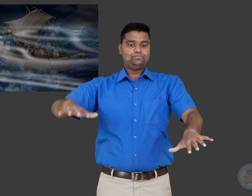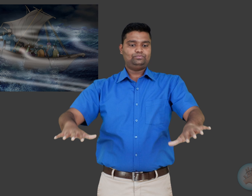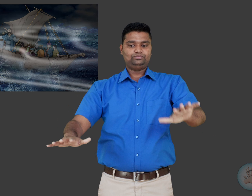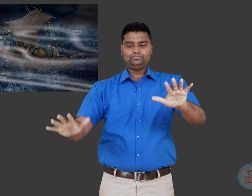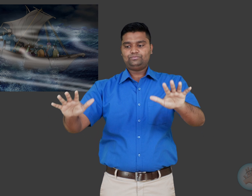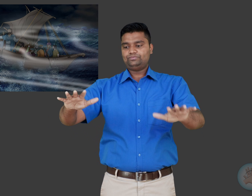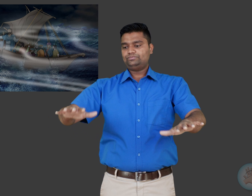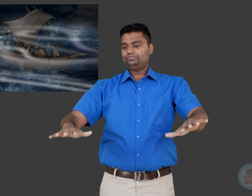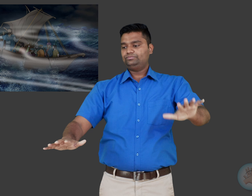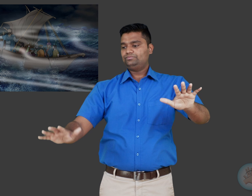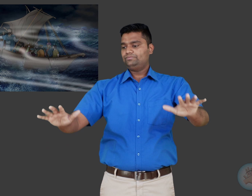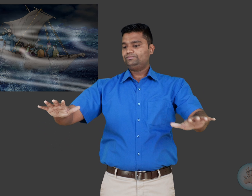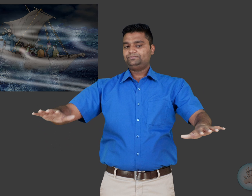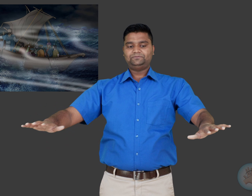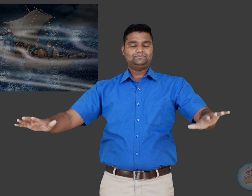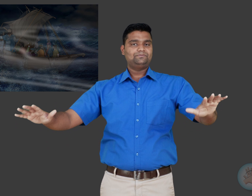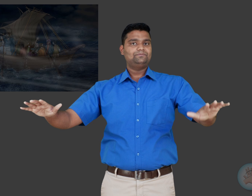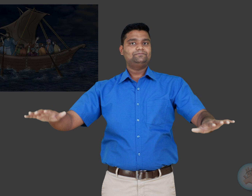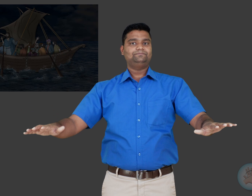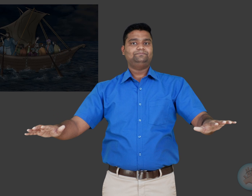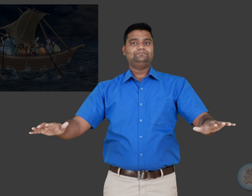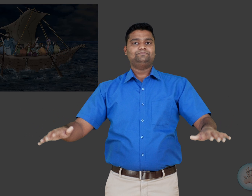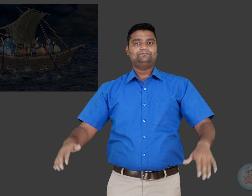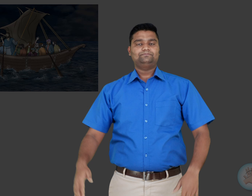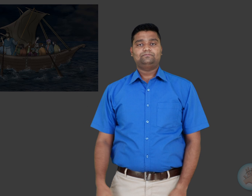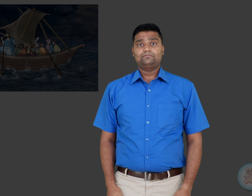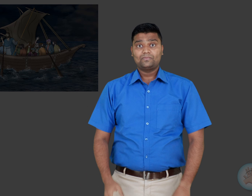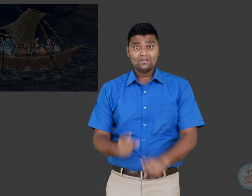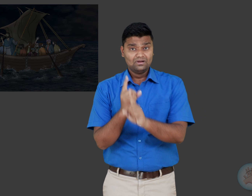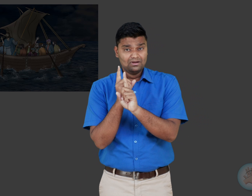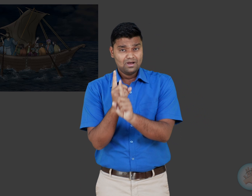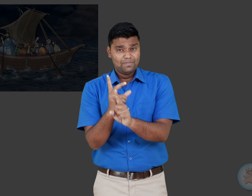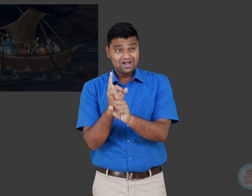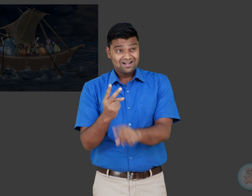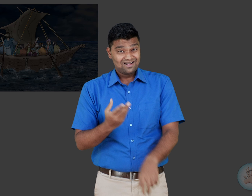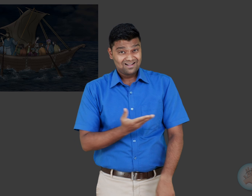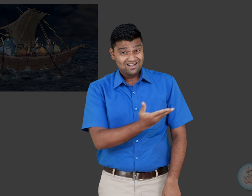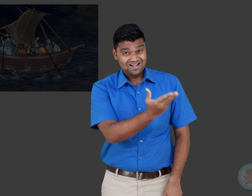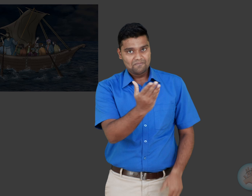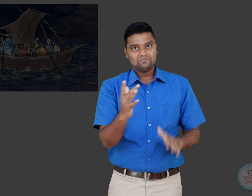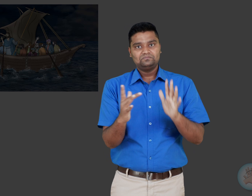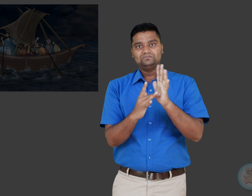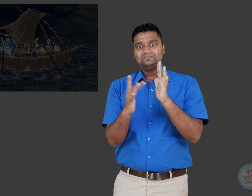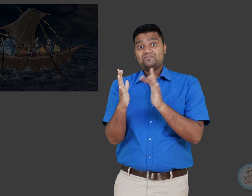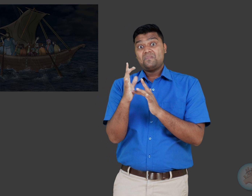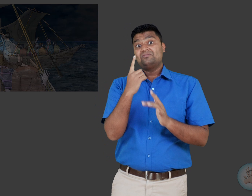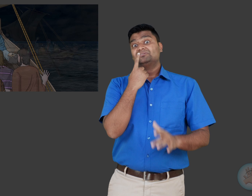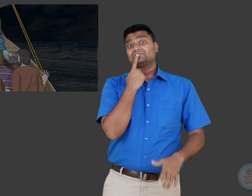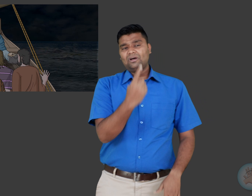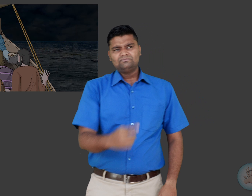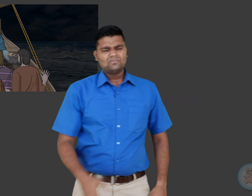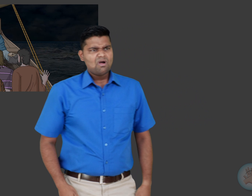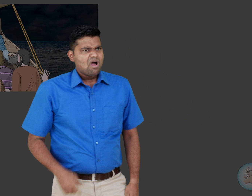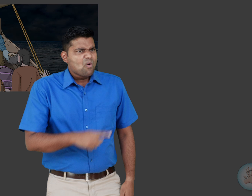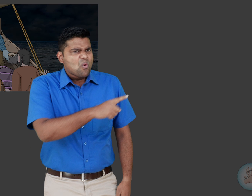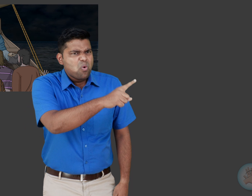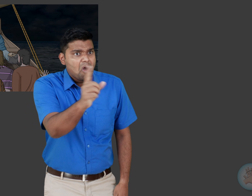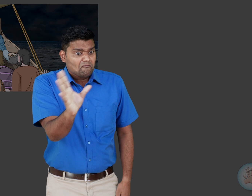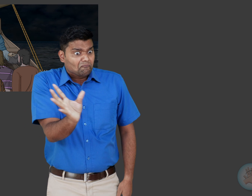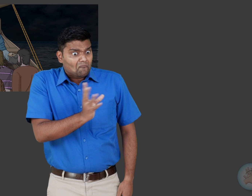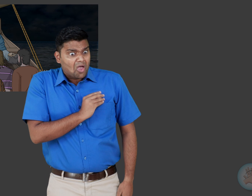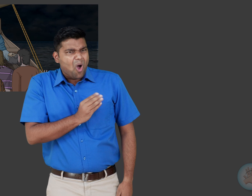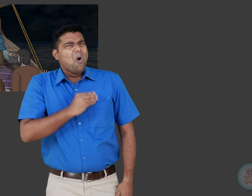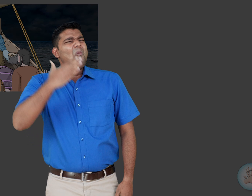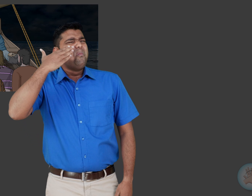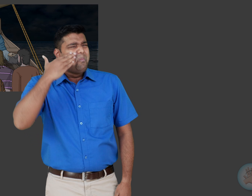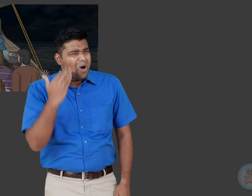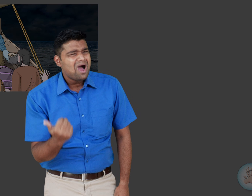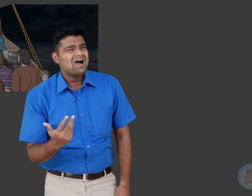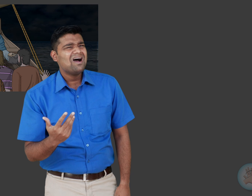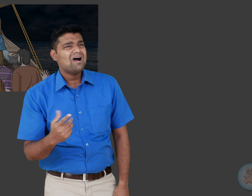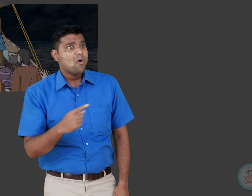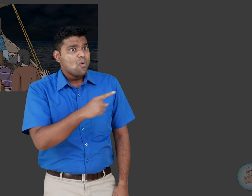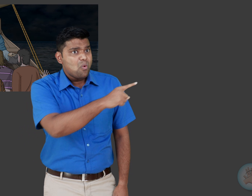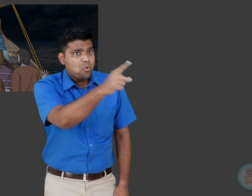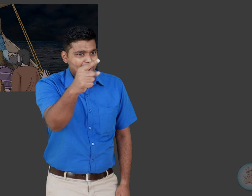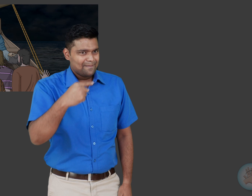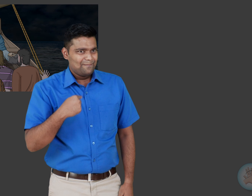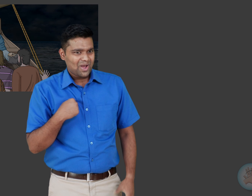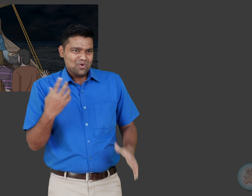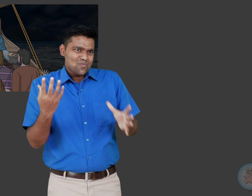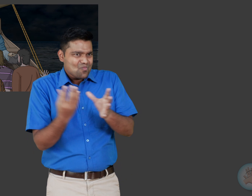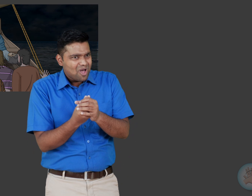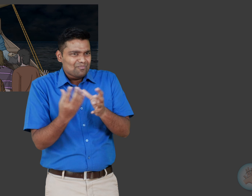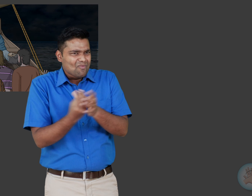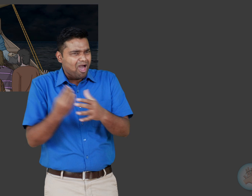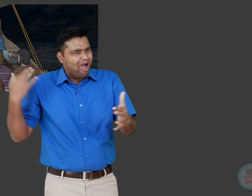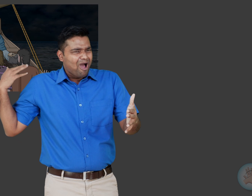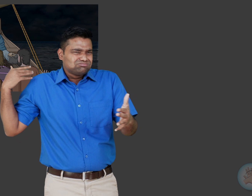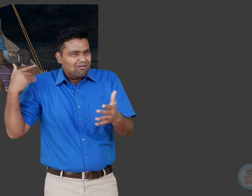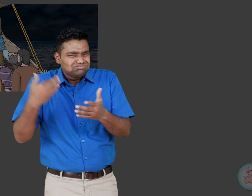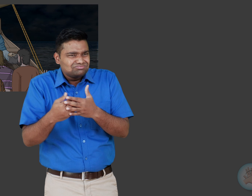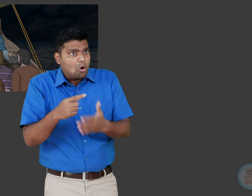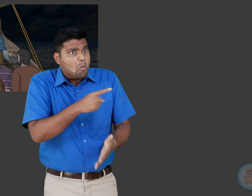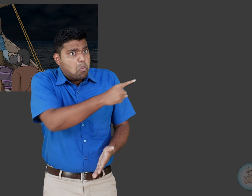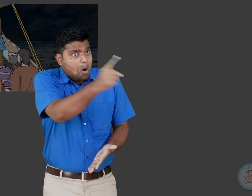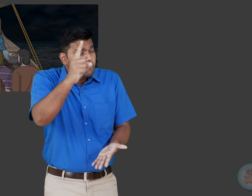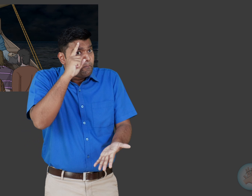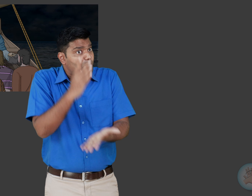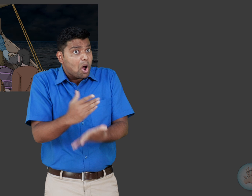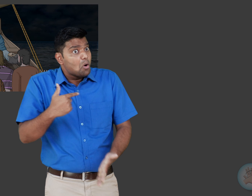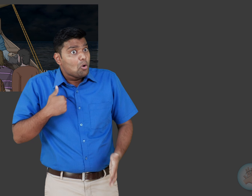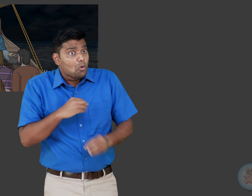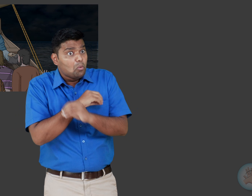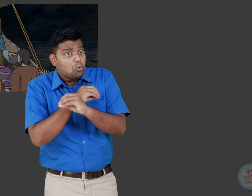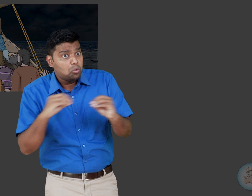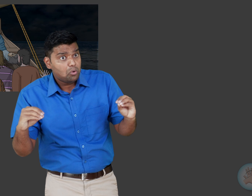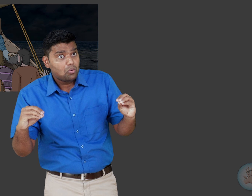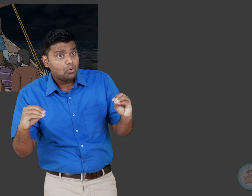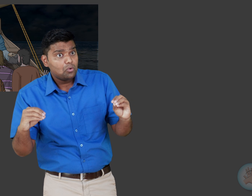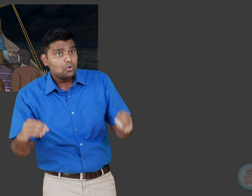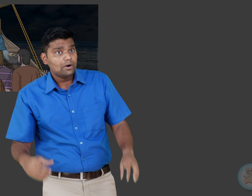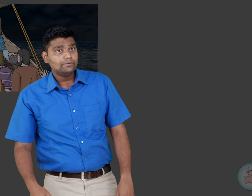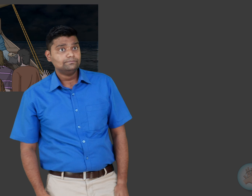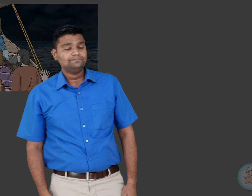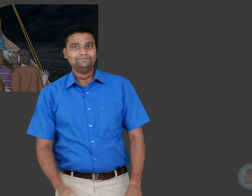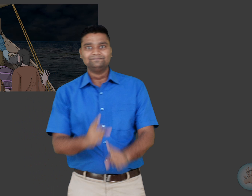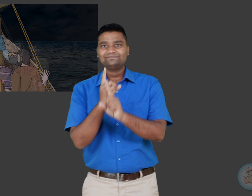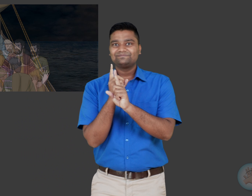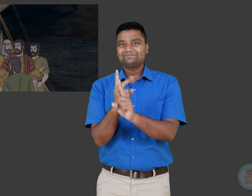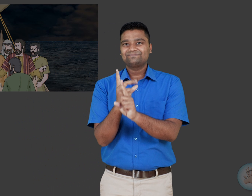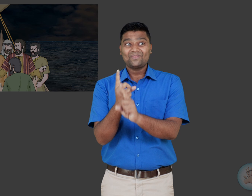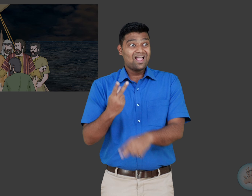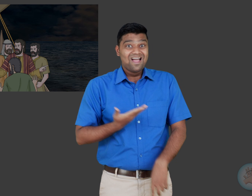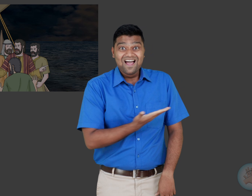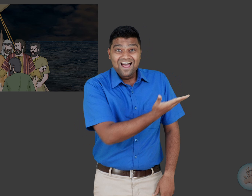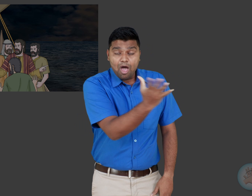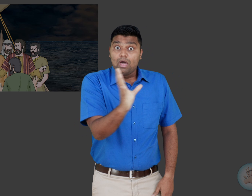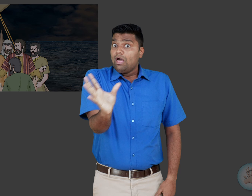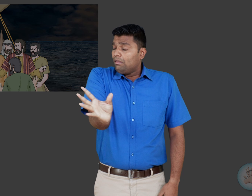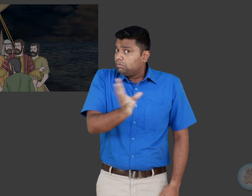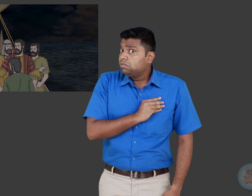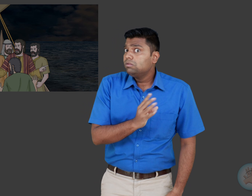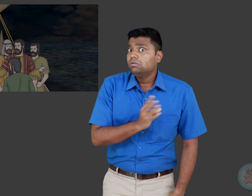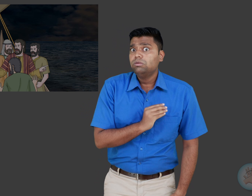And the wind died down, and it was perfectly calm. “Why are you so afraid?” He asked. “Do you still have no faith?”